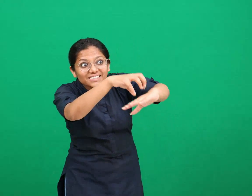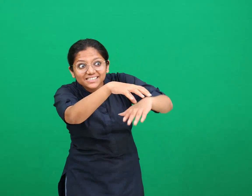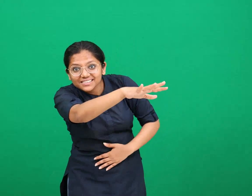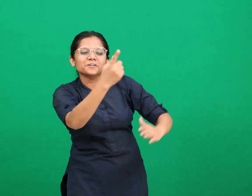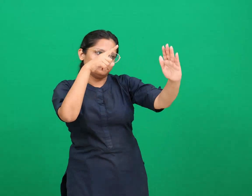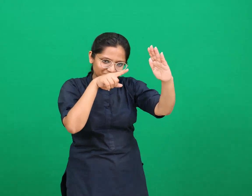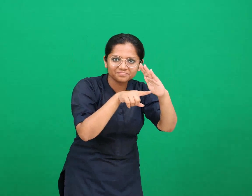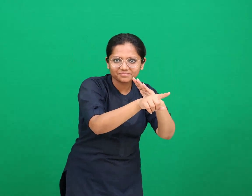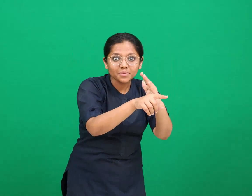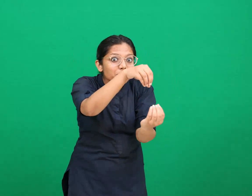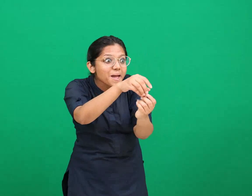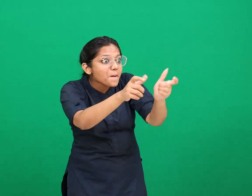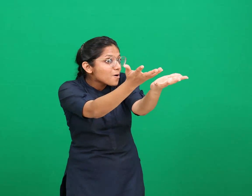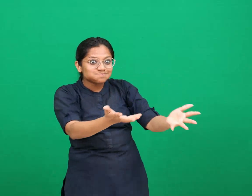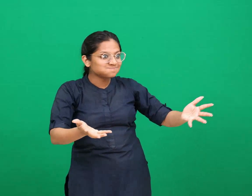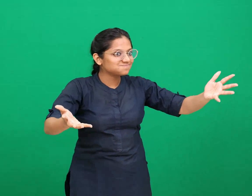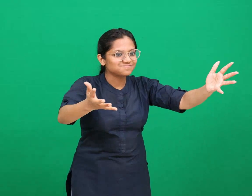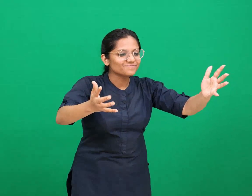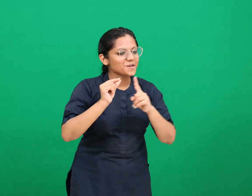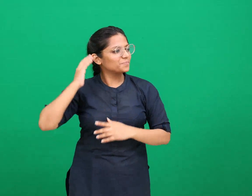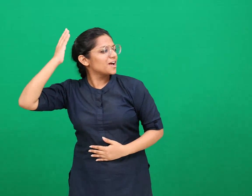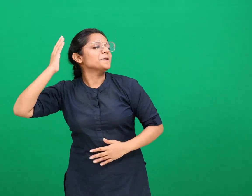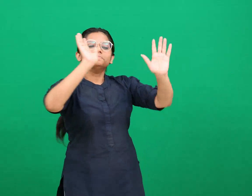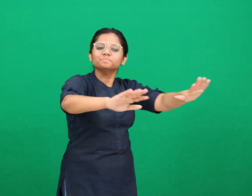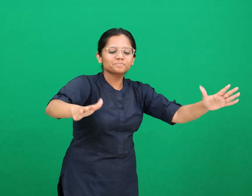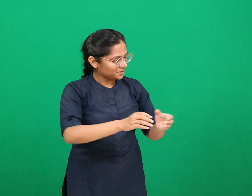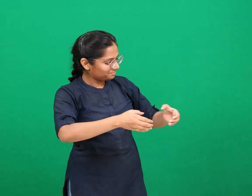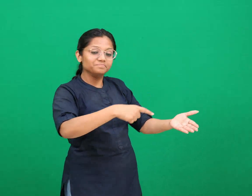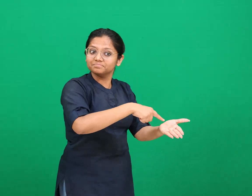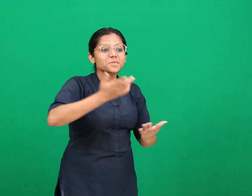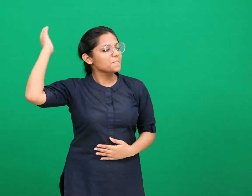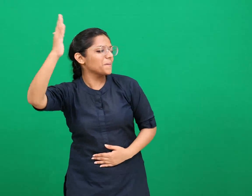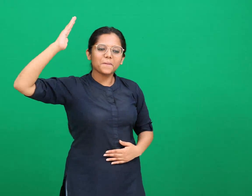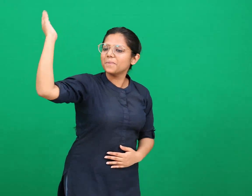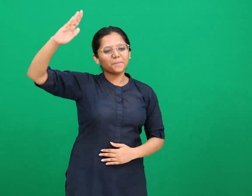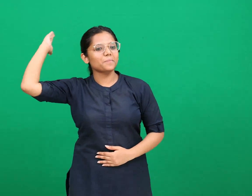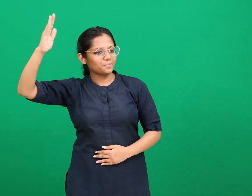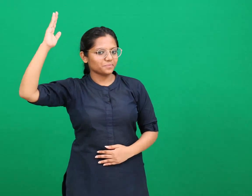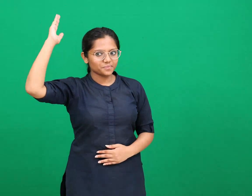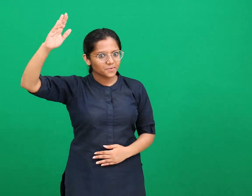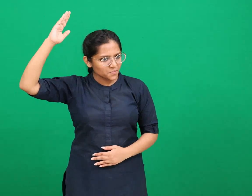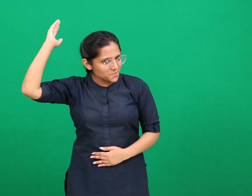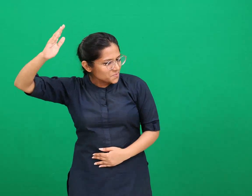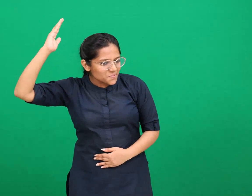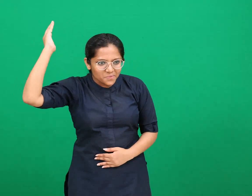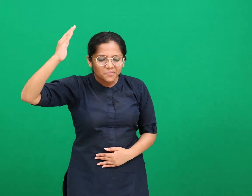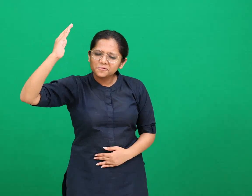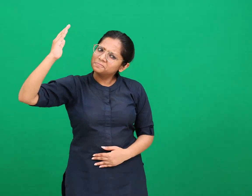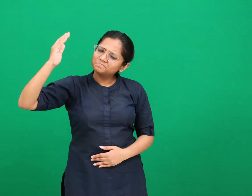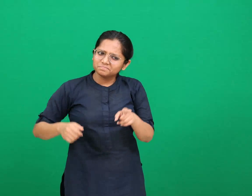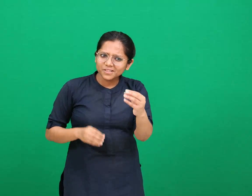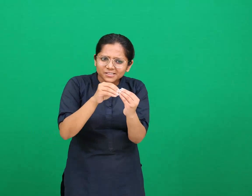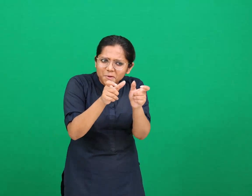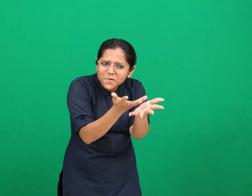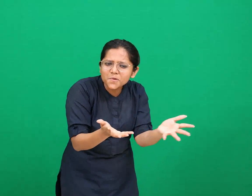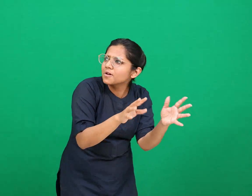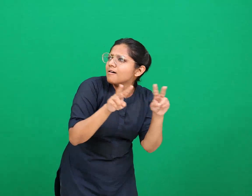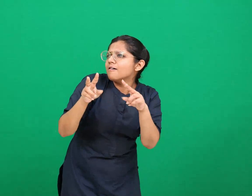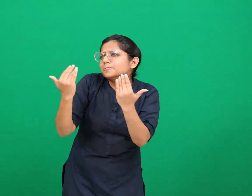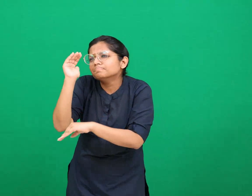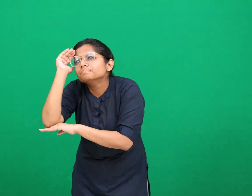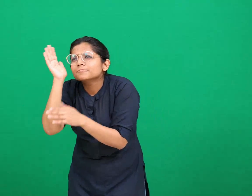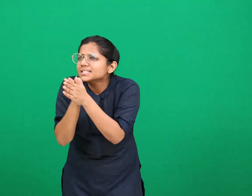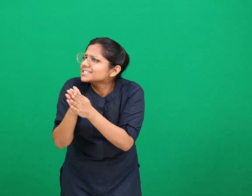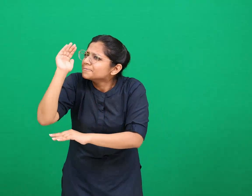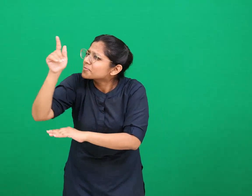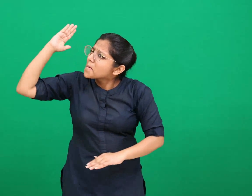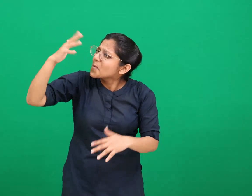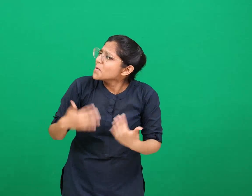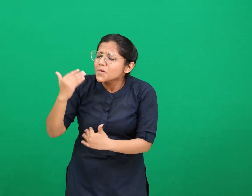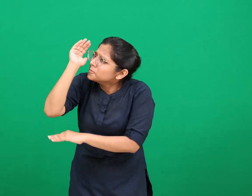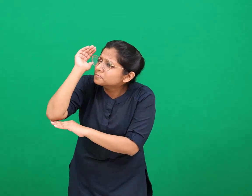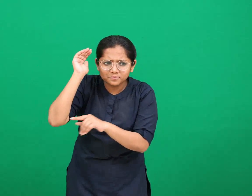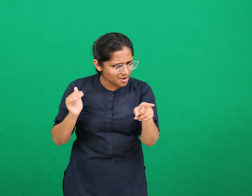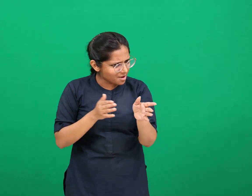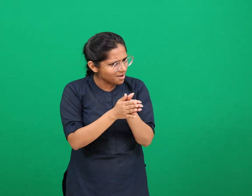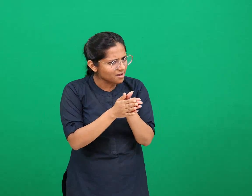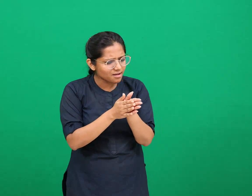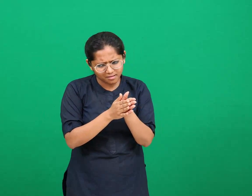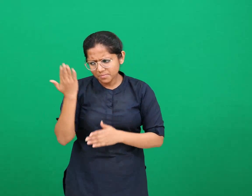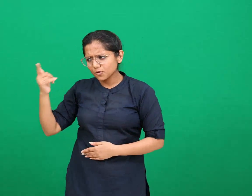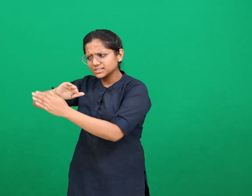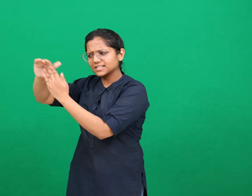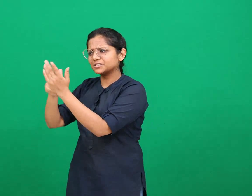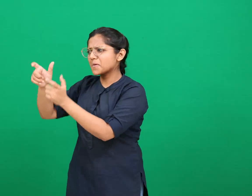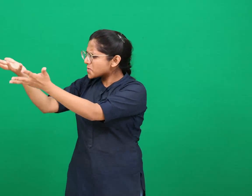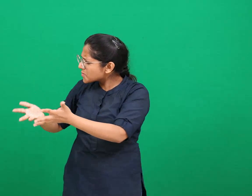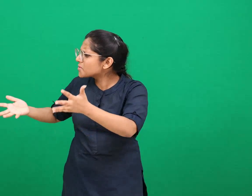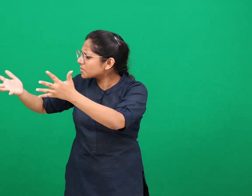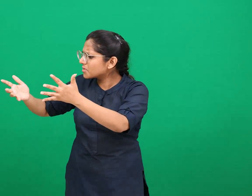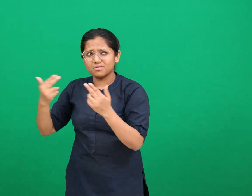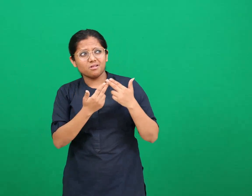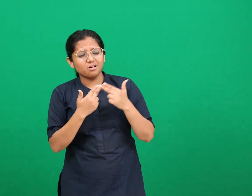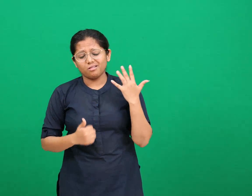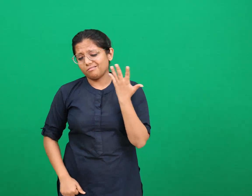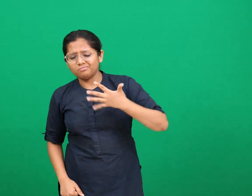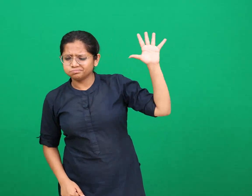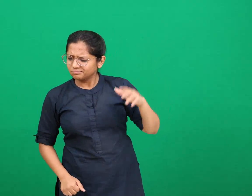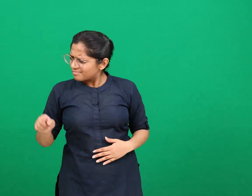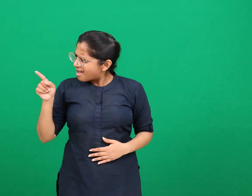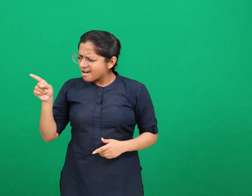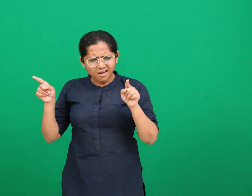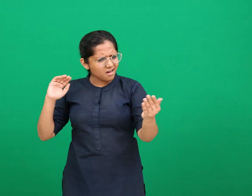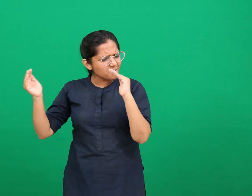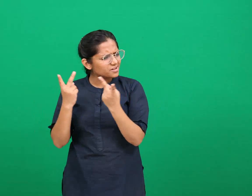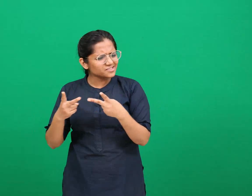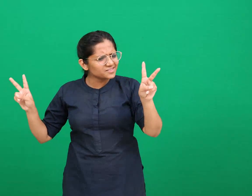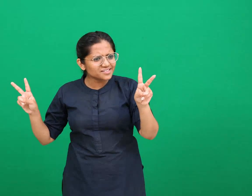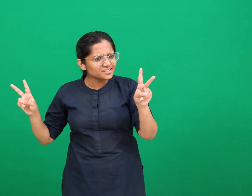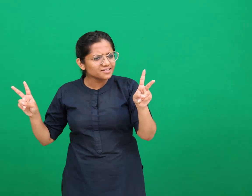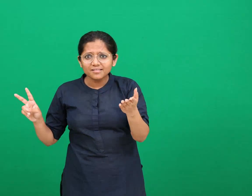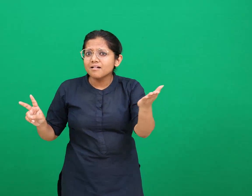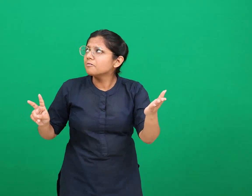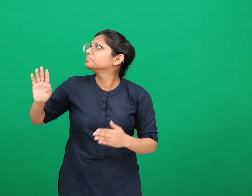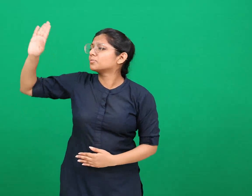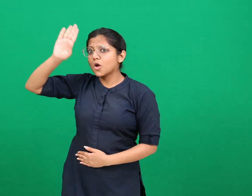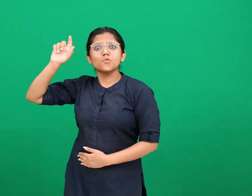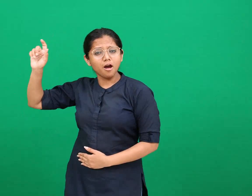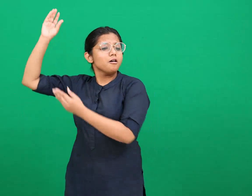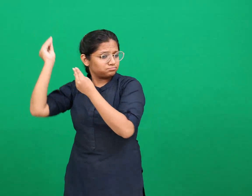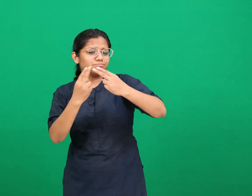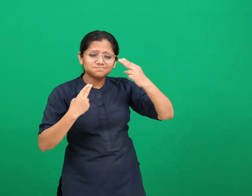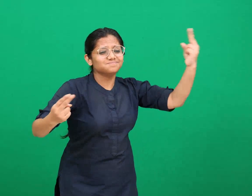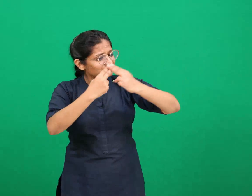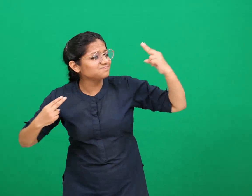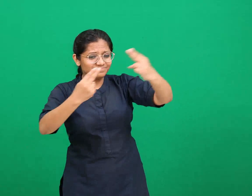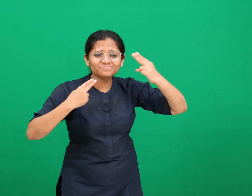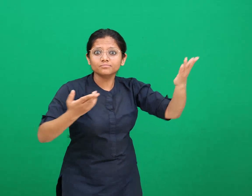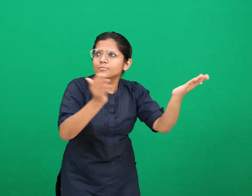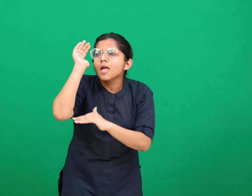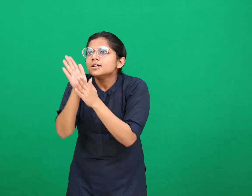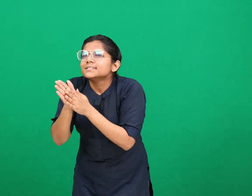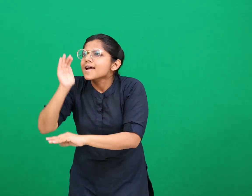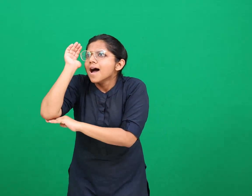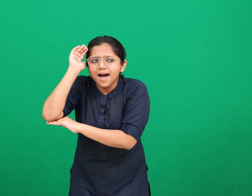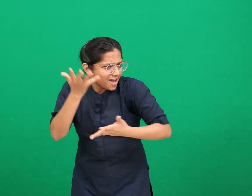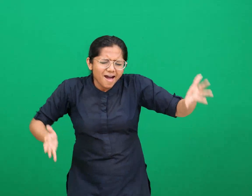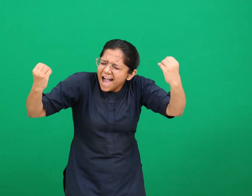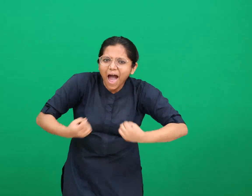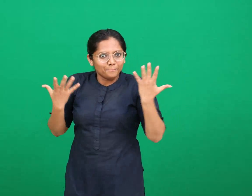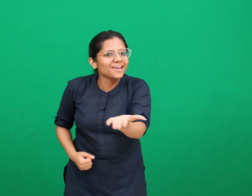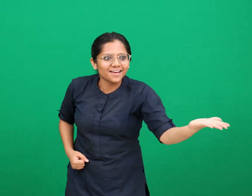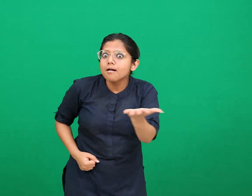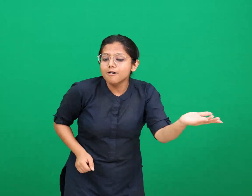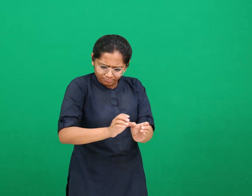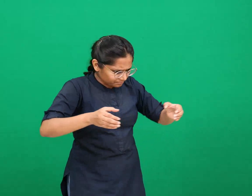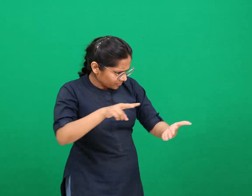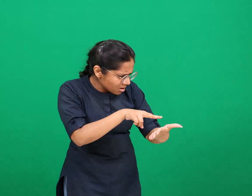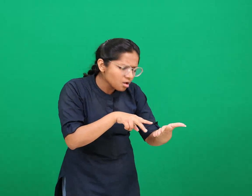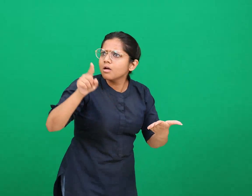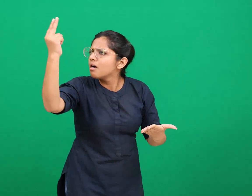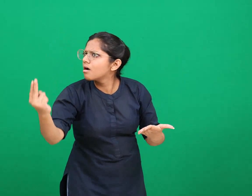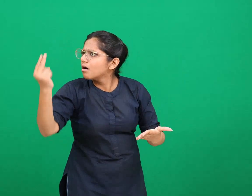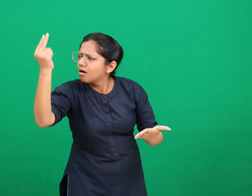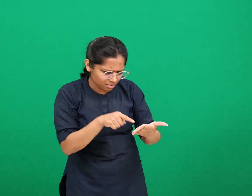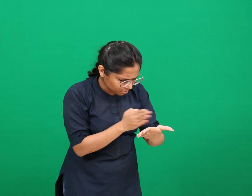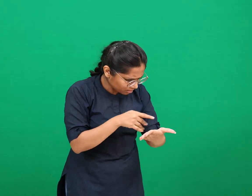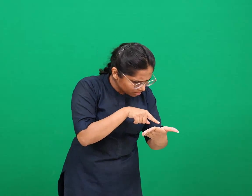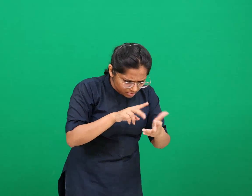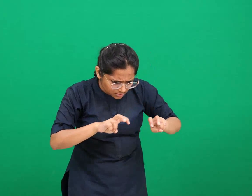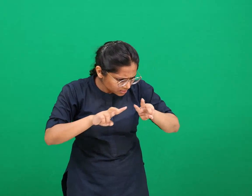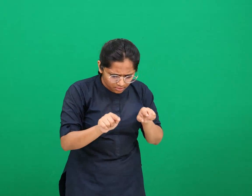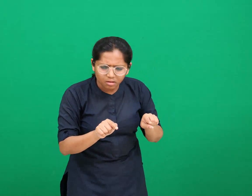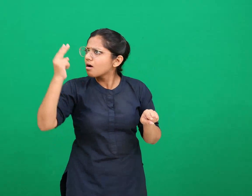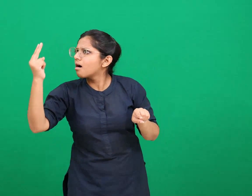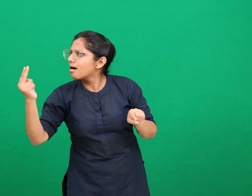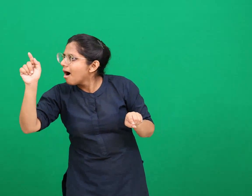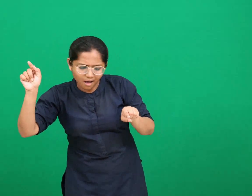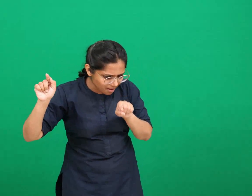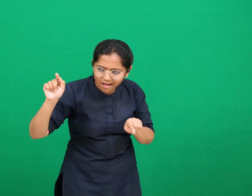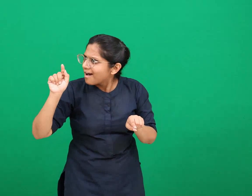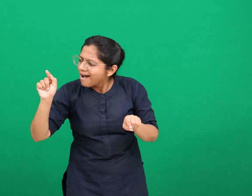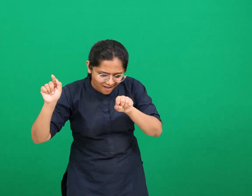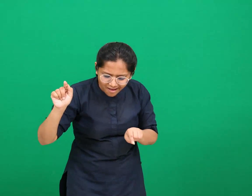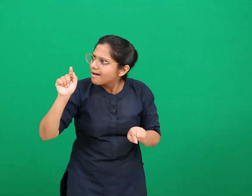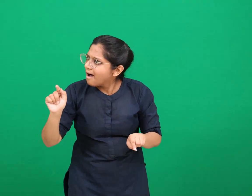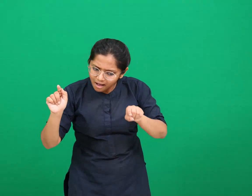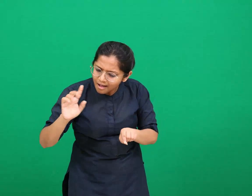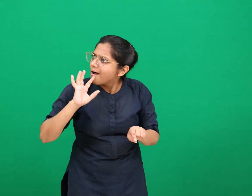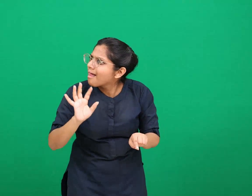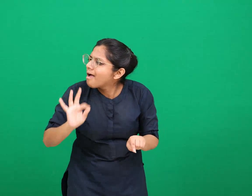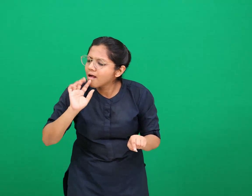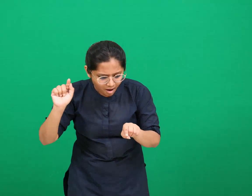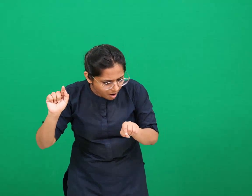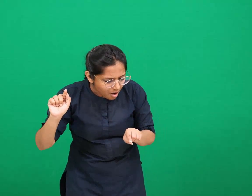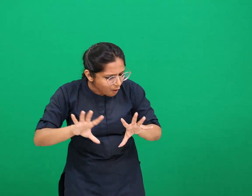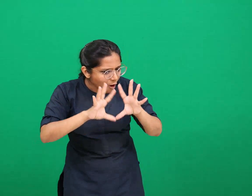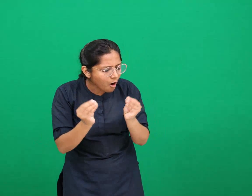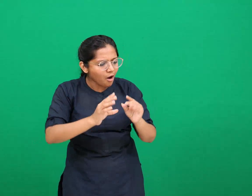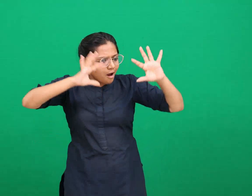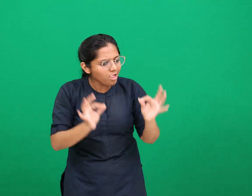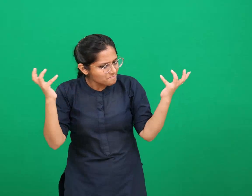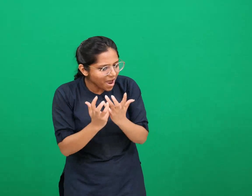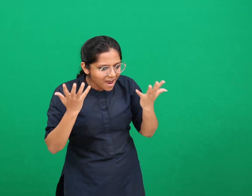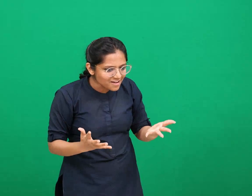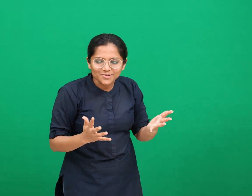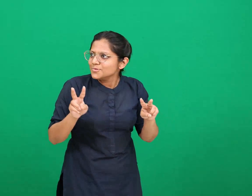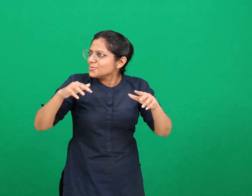Now the Bereans were more noble-minded than the Thessalonians, for they received the message with great eagerness and examined the Scriptures every day to see if these teachings were true.